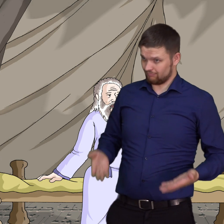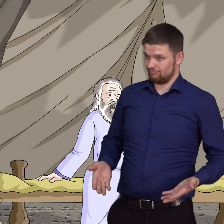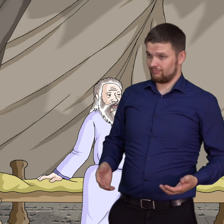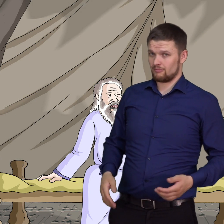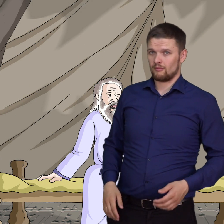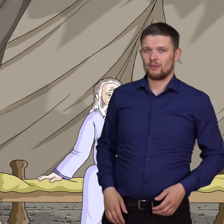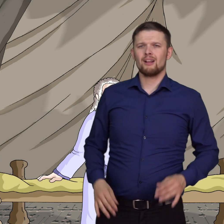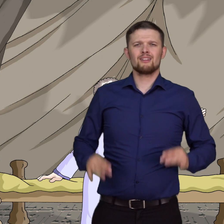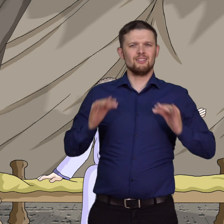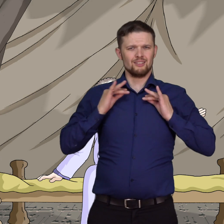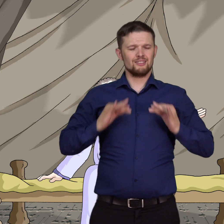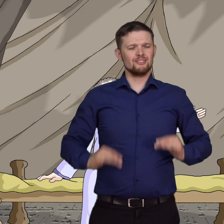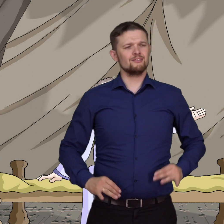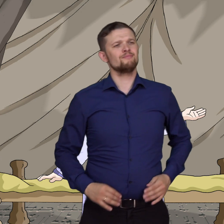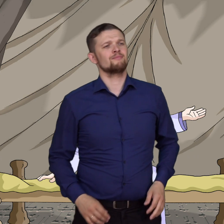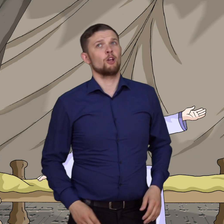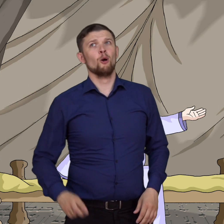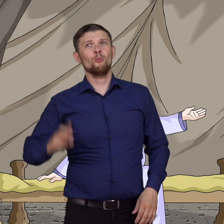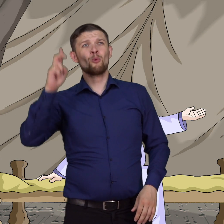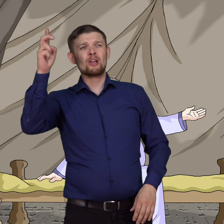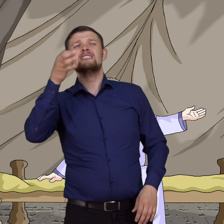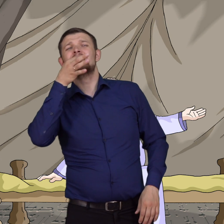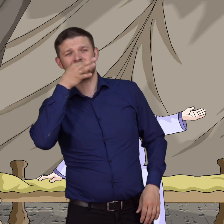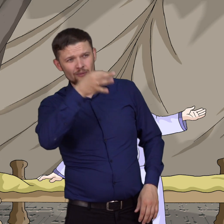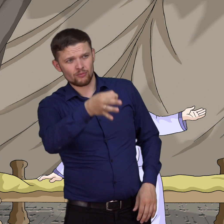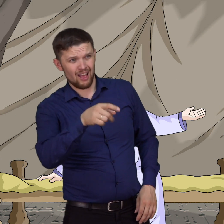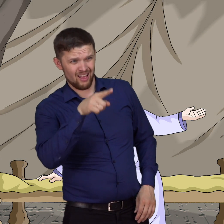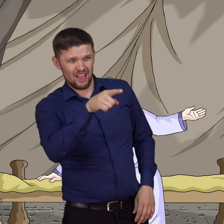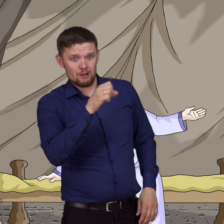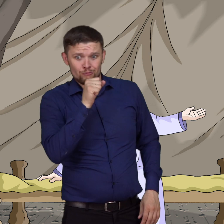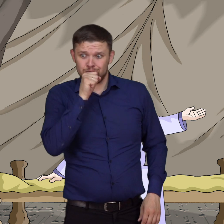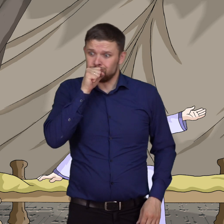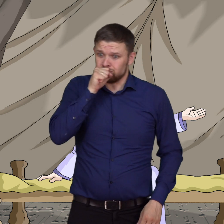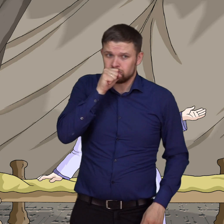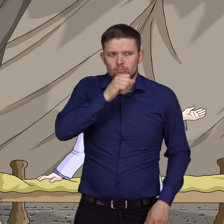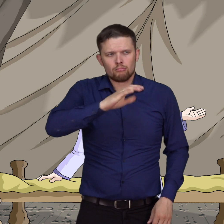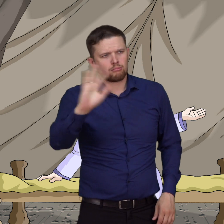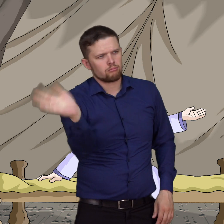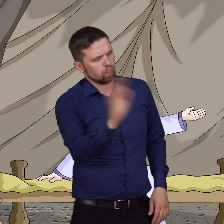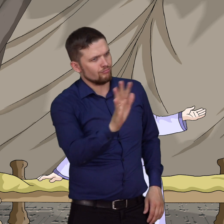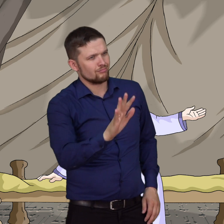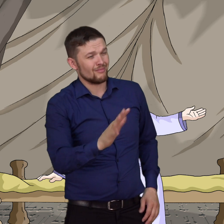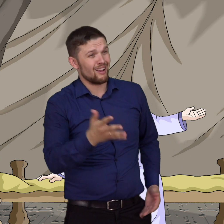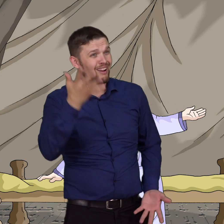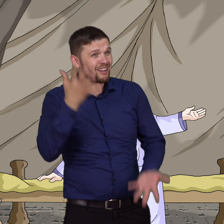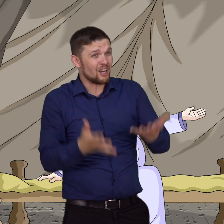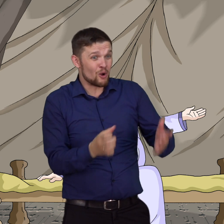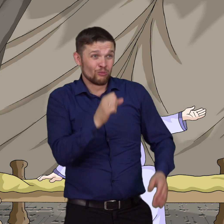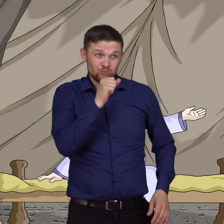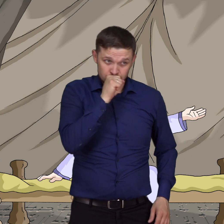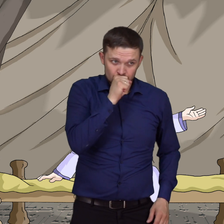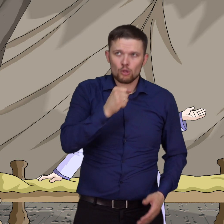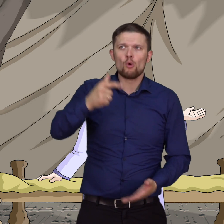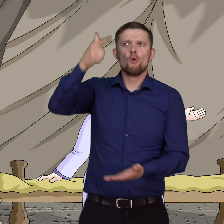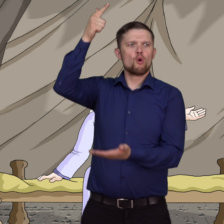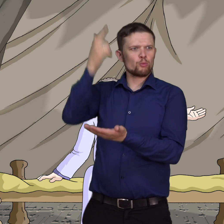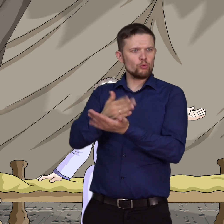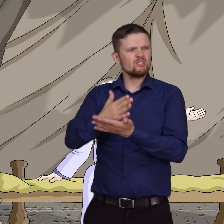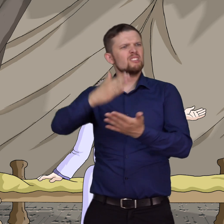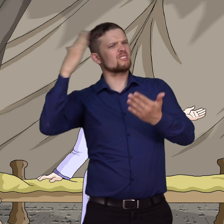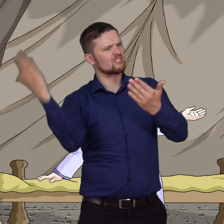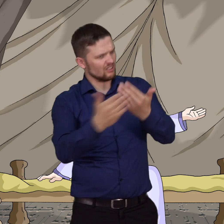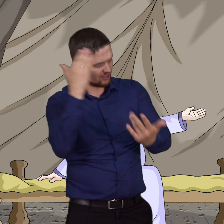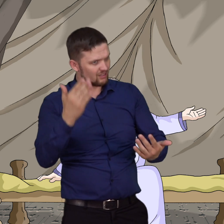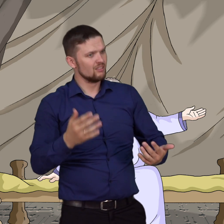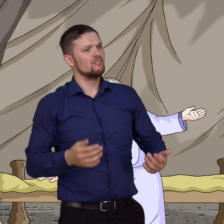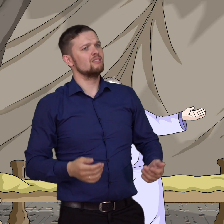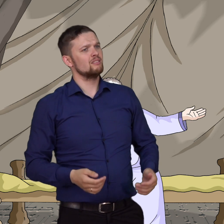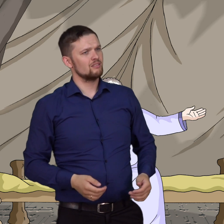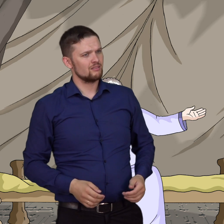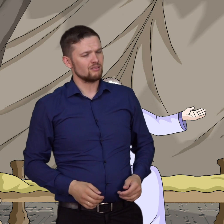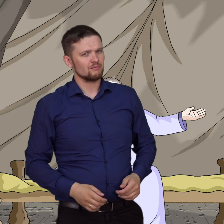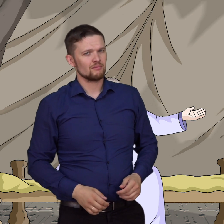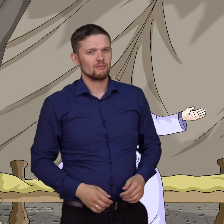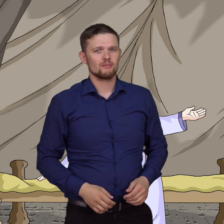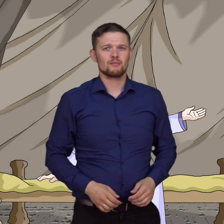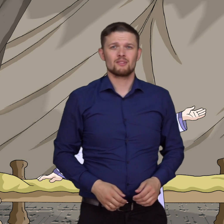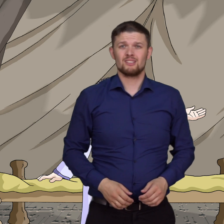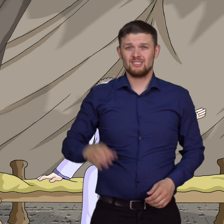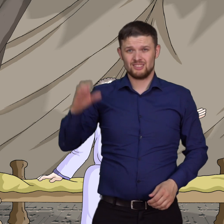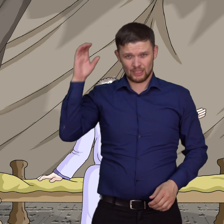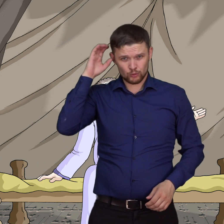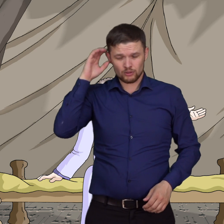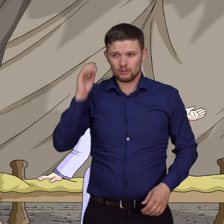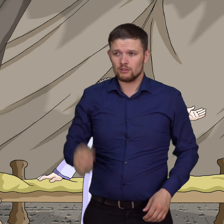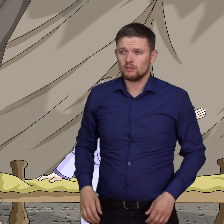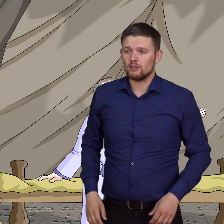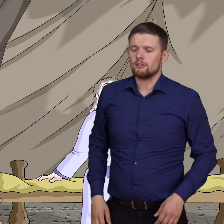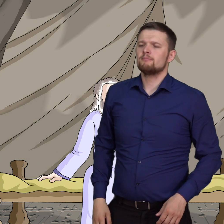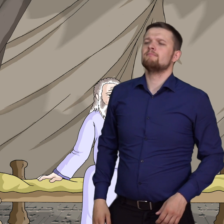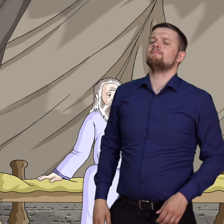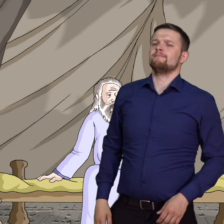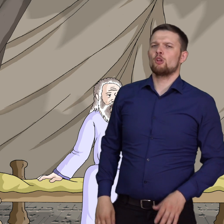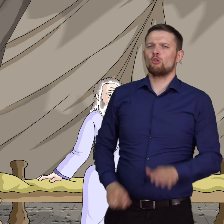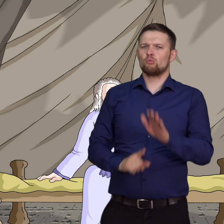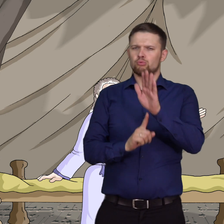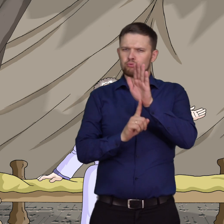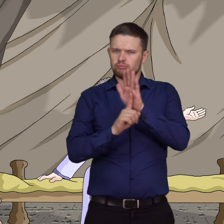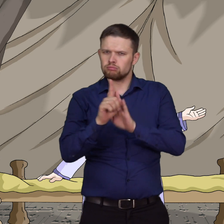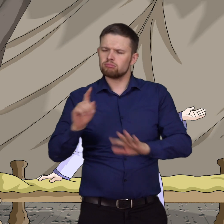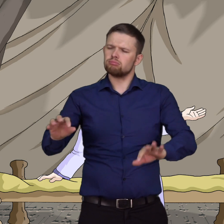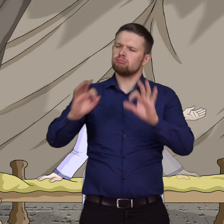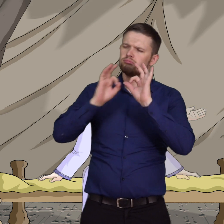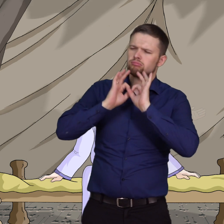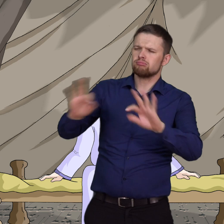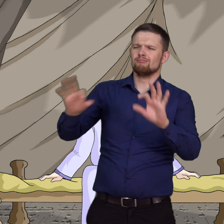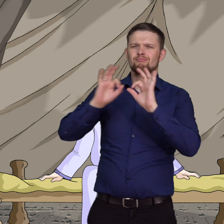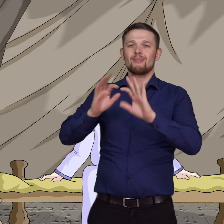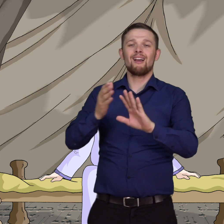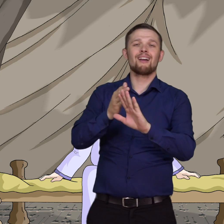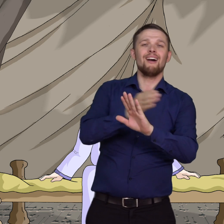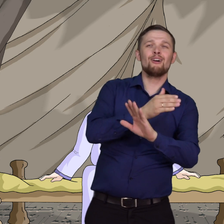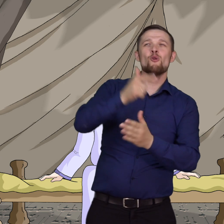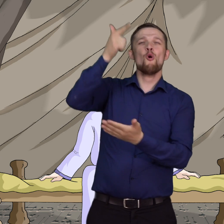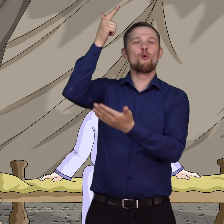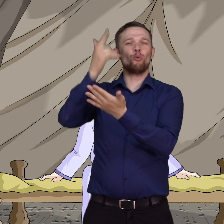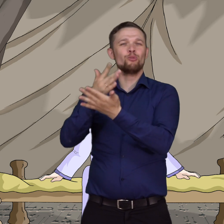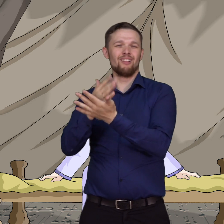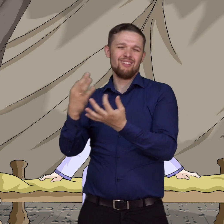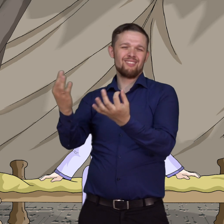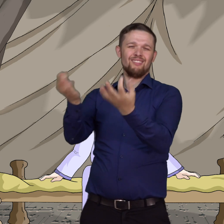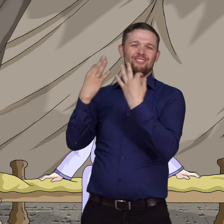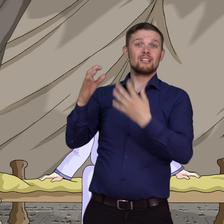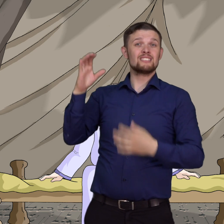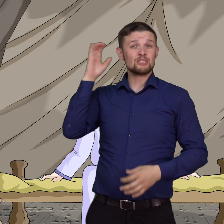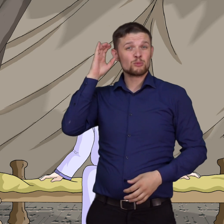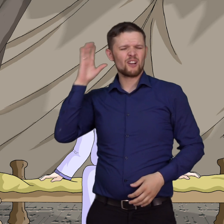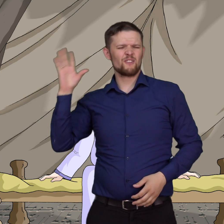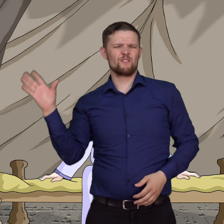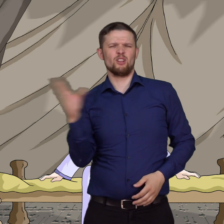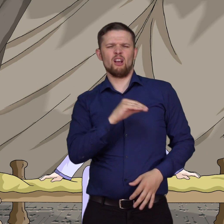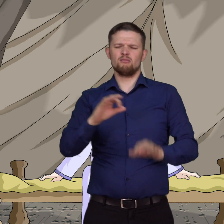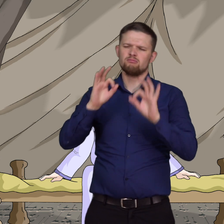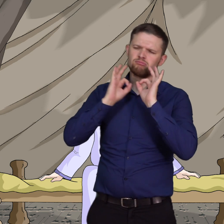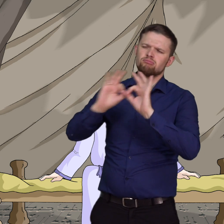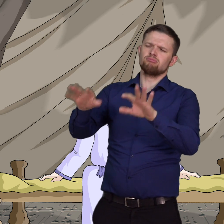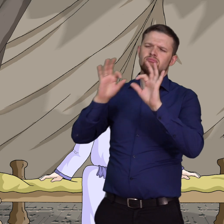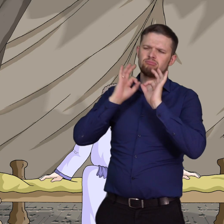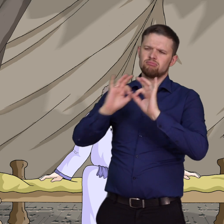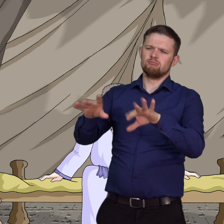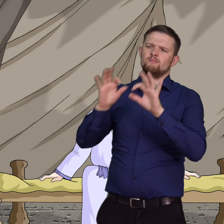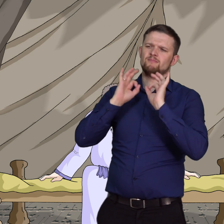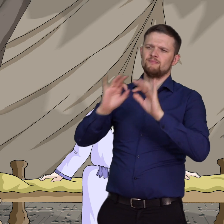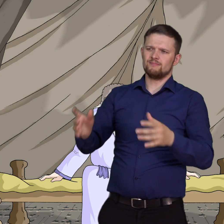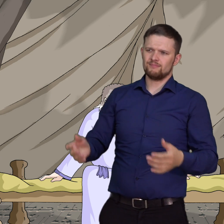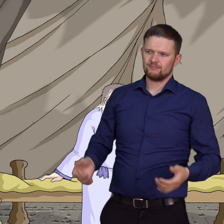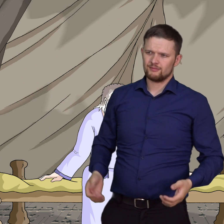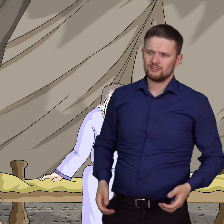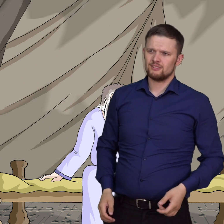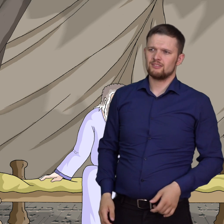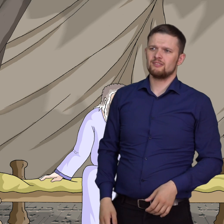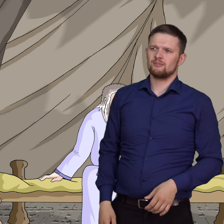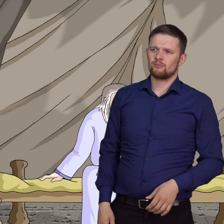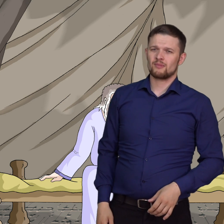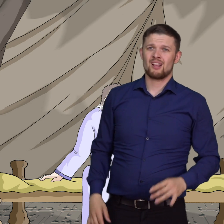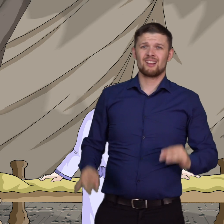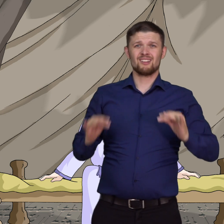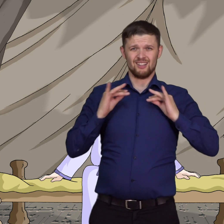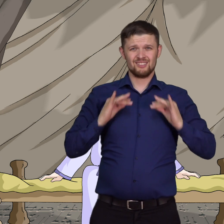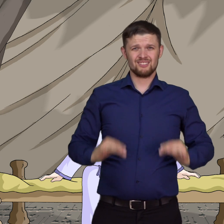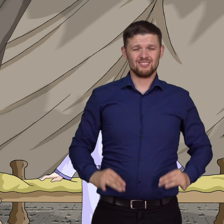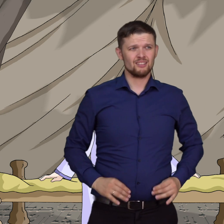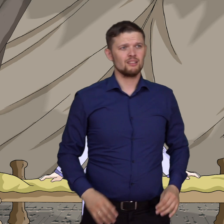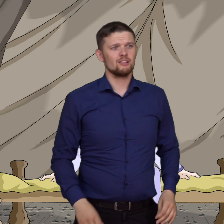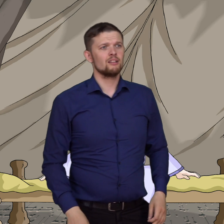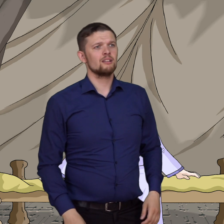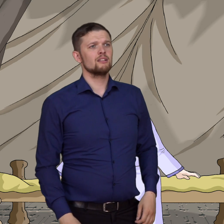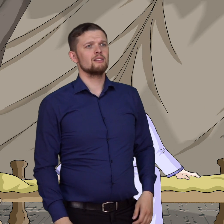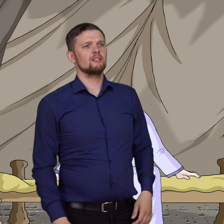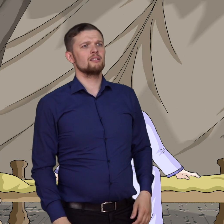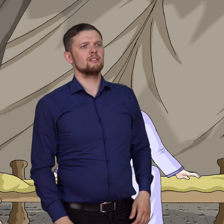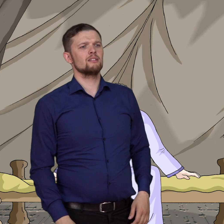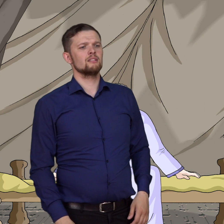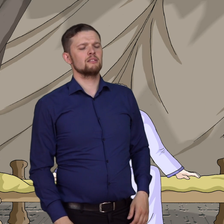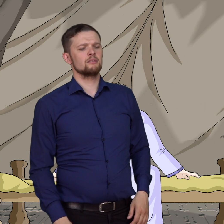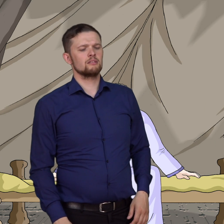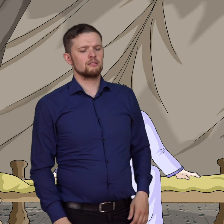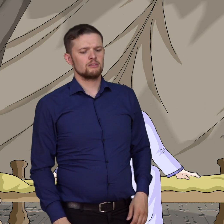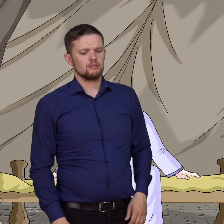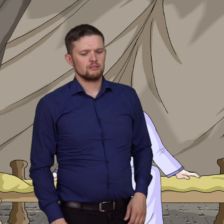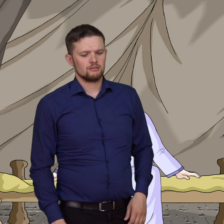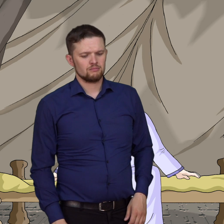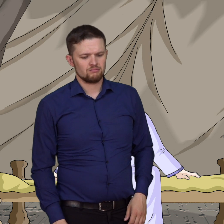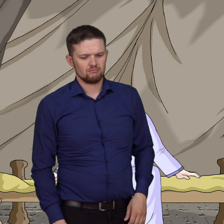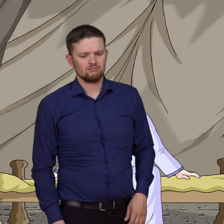Eli asked. “Do not hide it from me. May God punish you, and ever so severely, if you hide from me anything He said to you.”